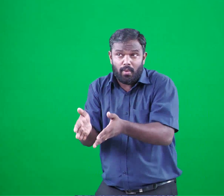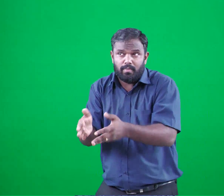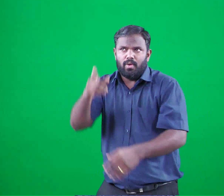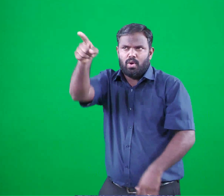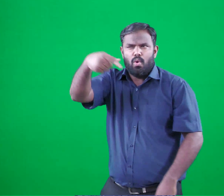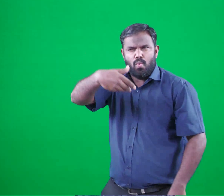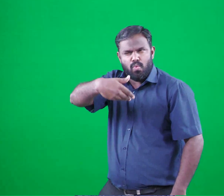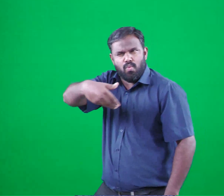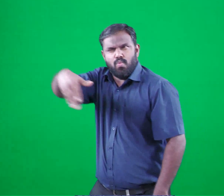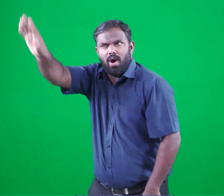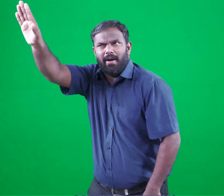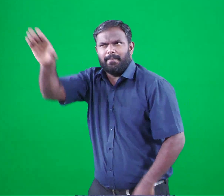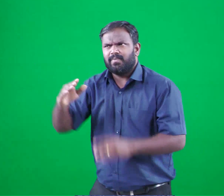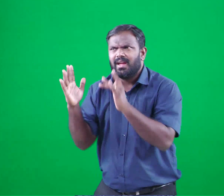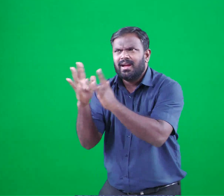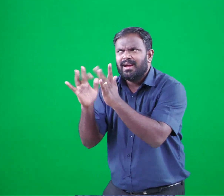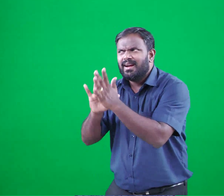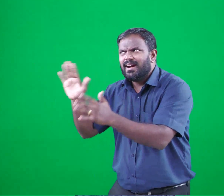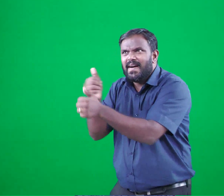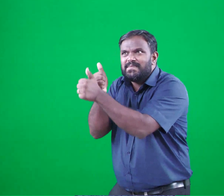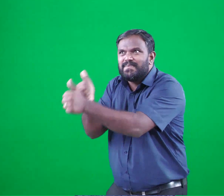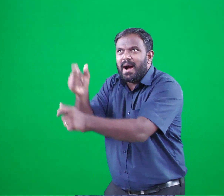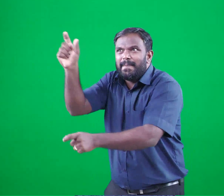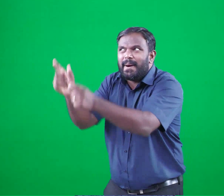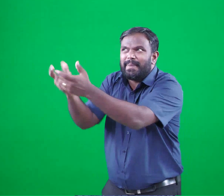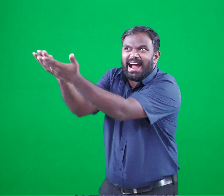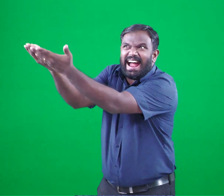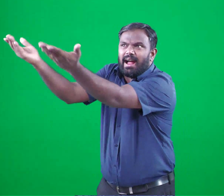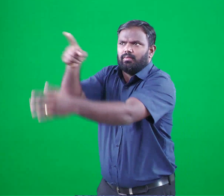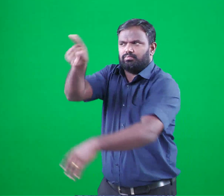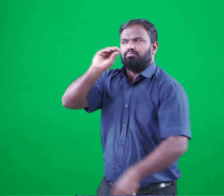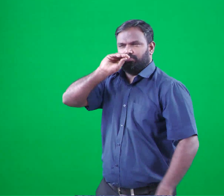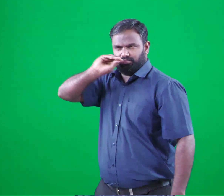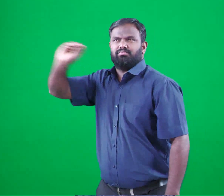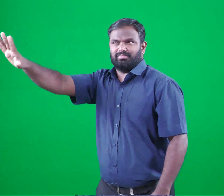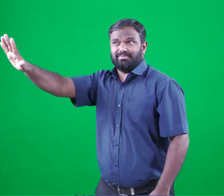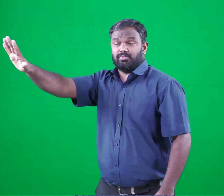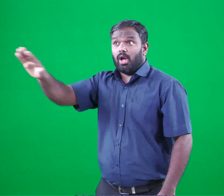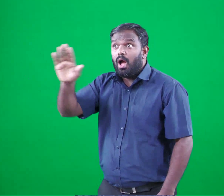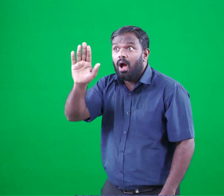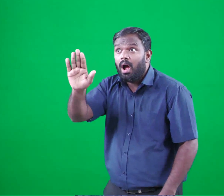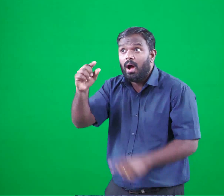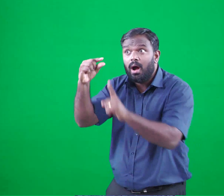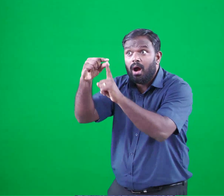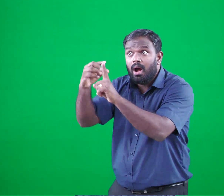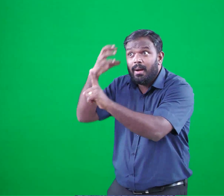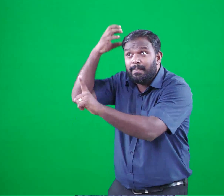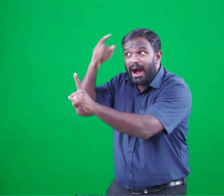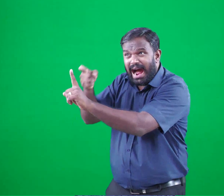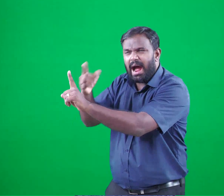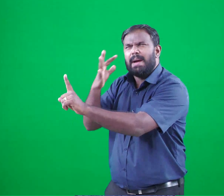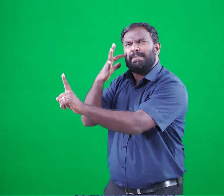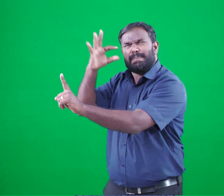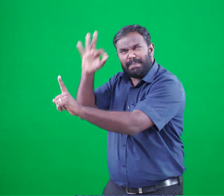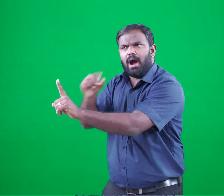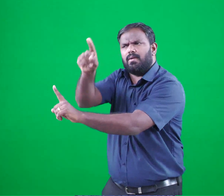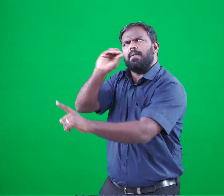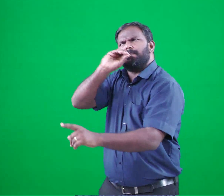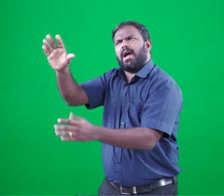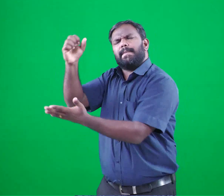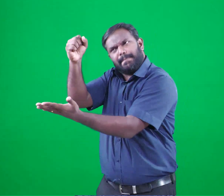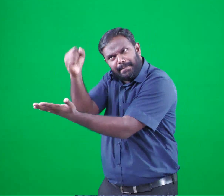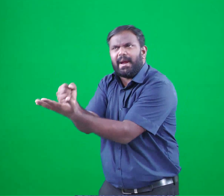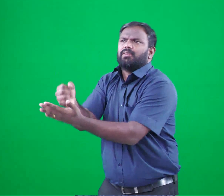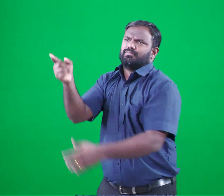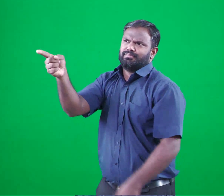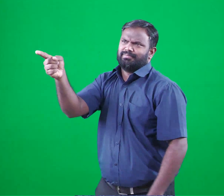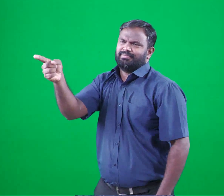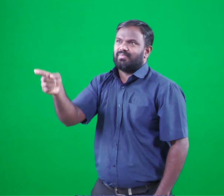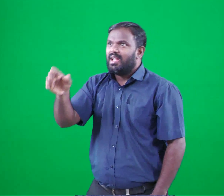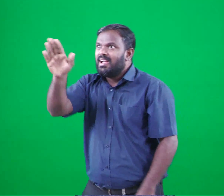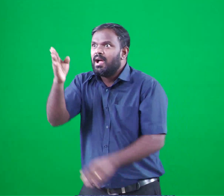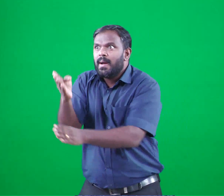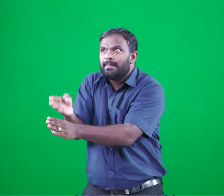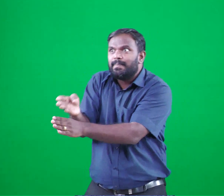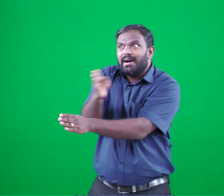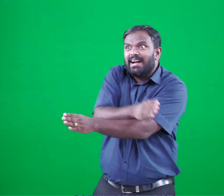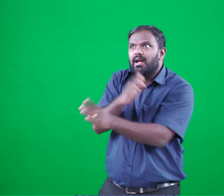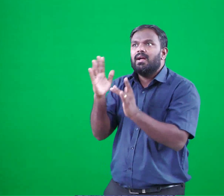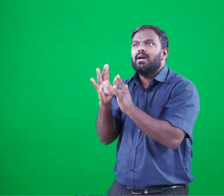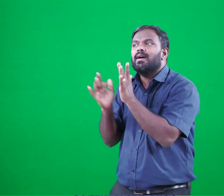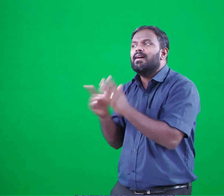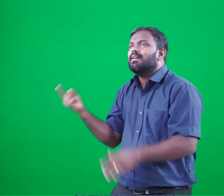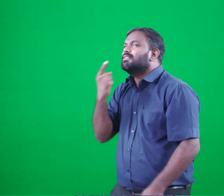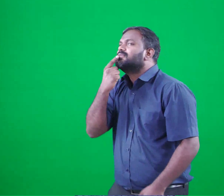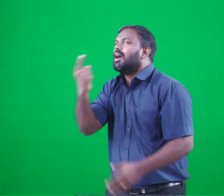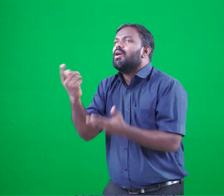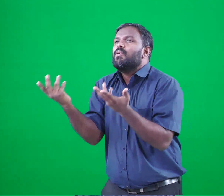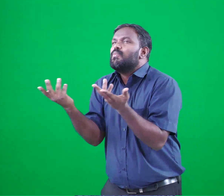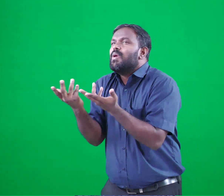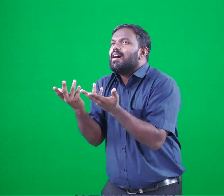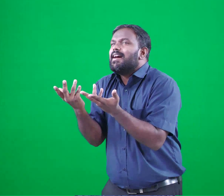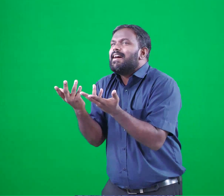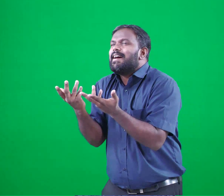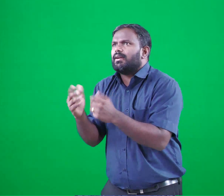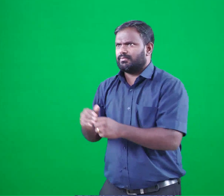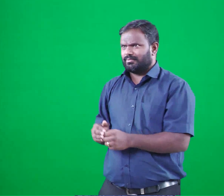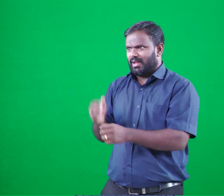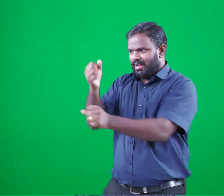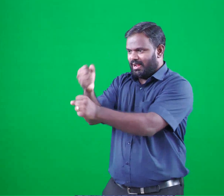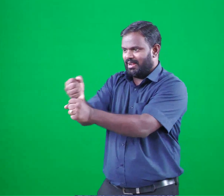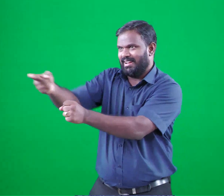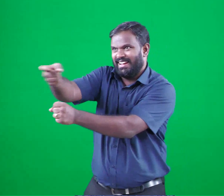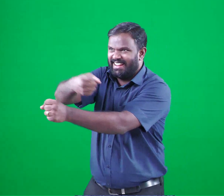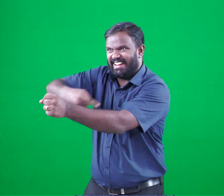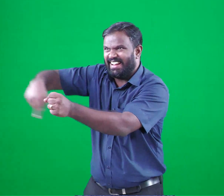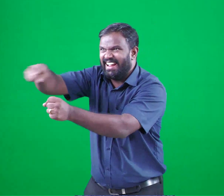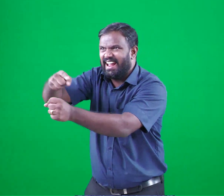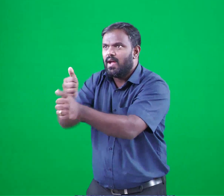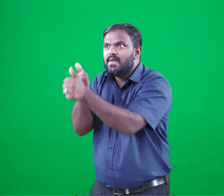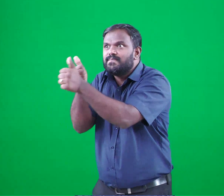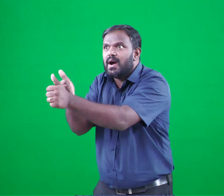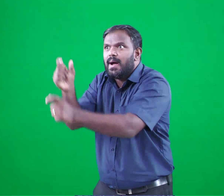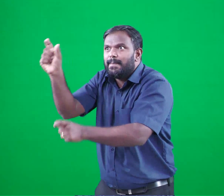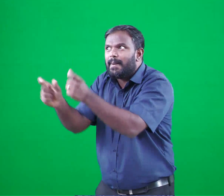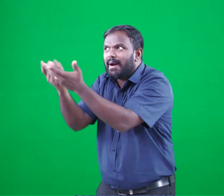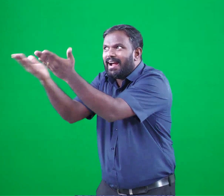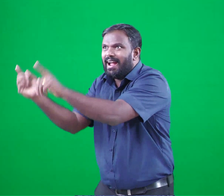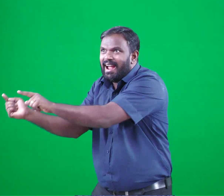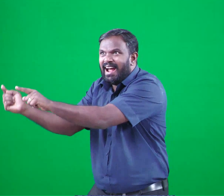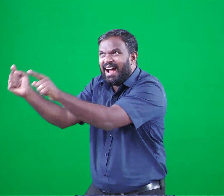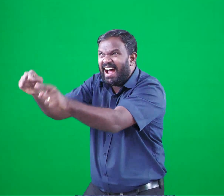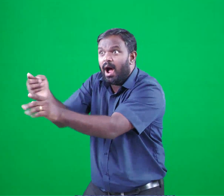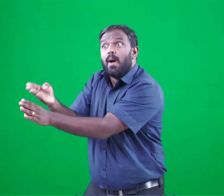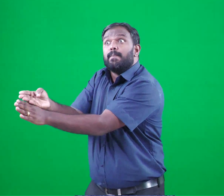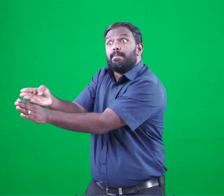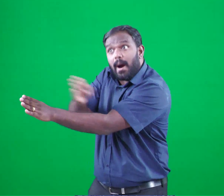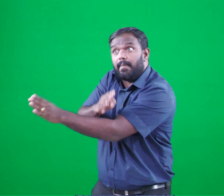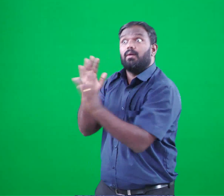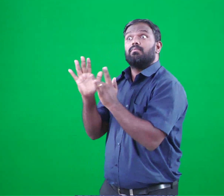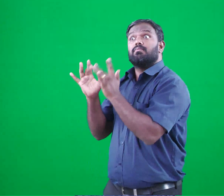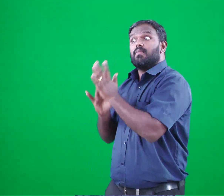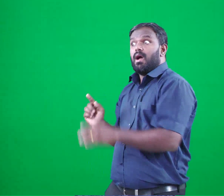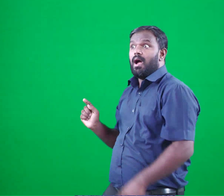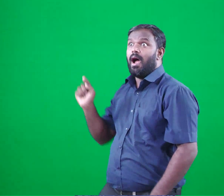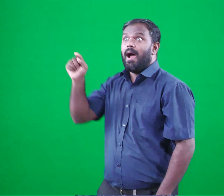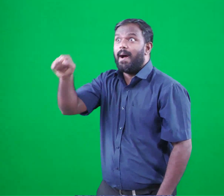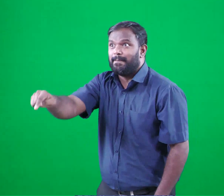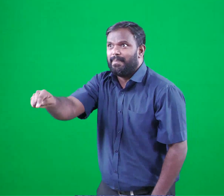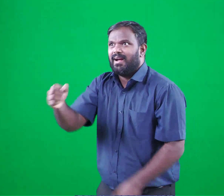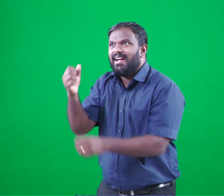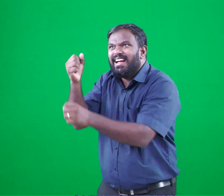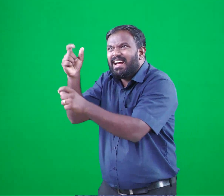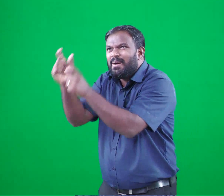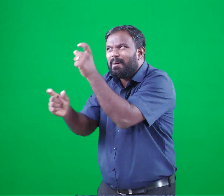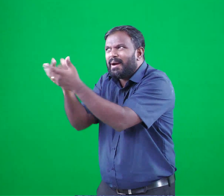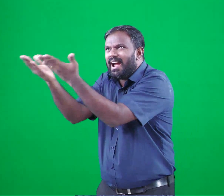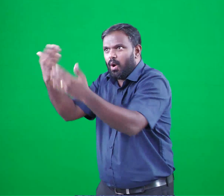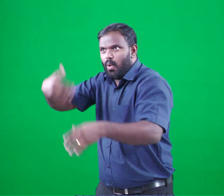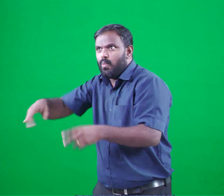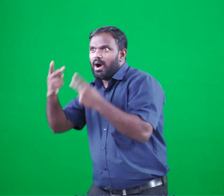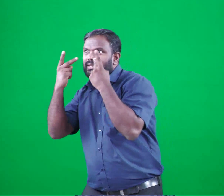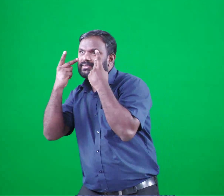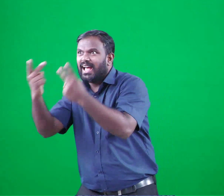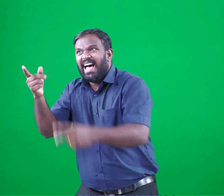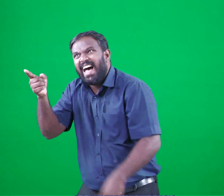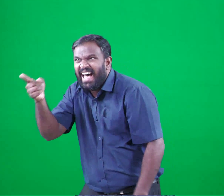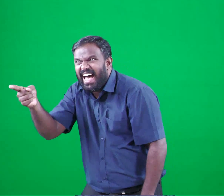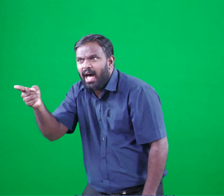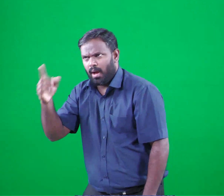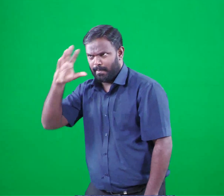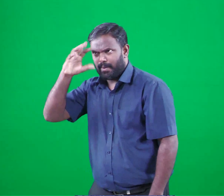But go, tell His disciples and Peter, ' He is going ahead of you into Galilee.